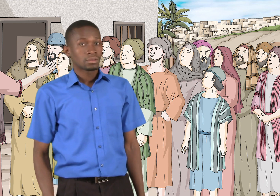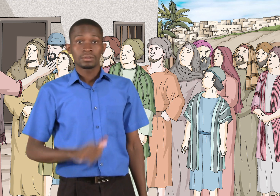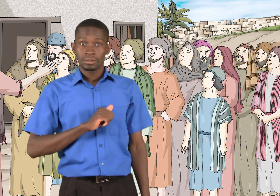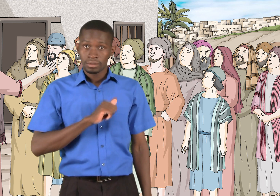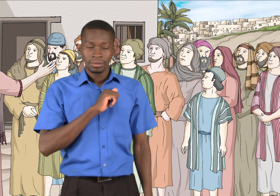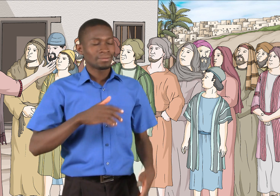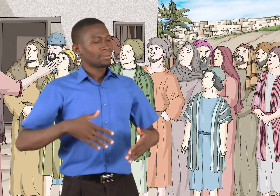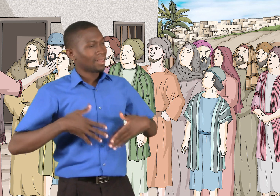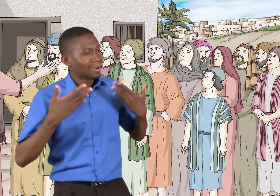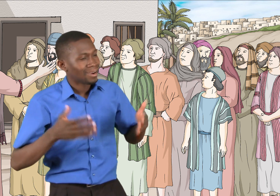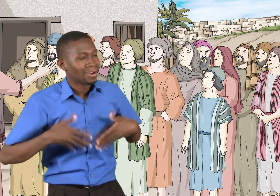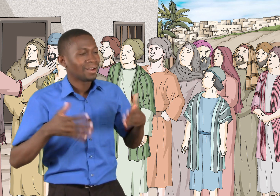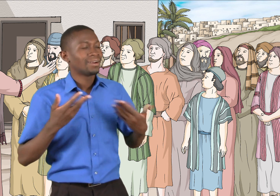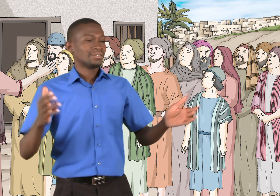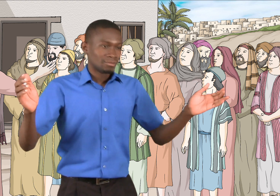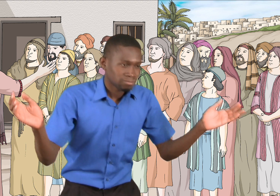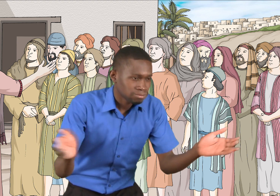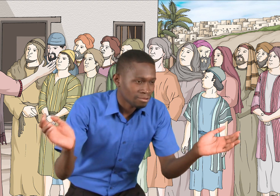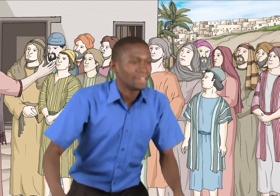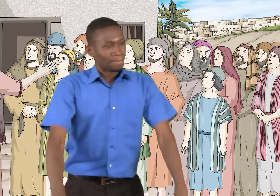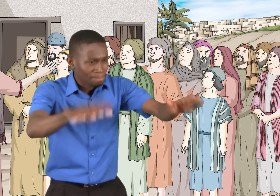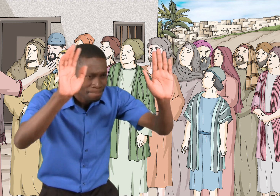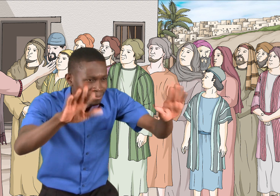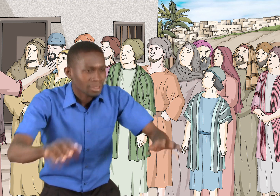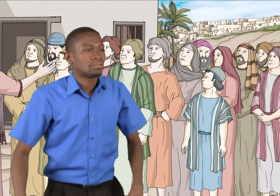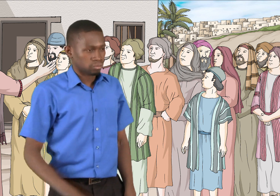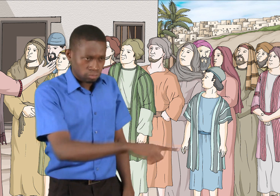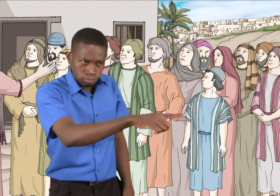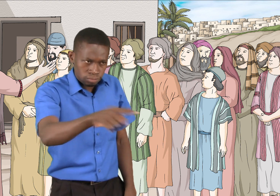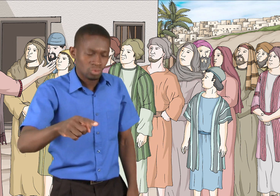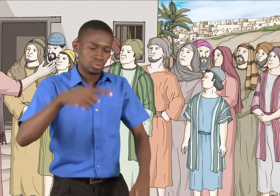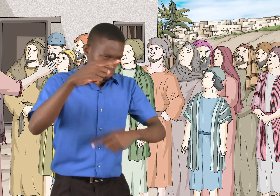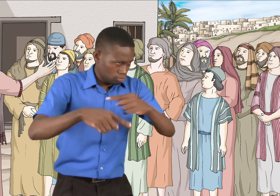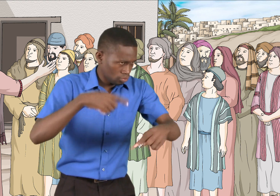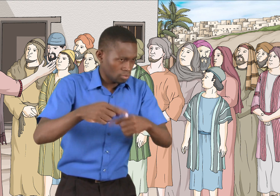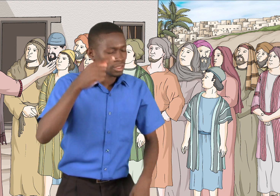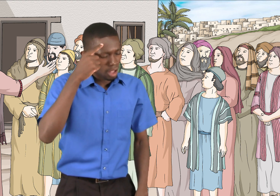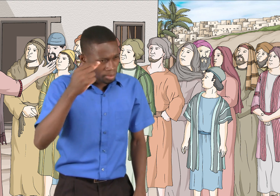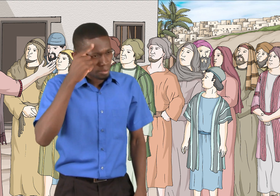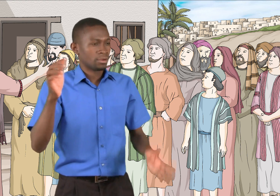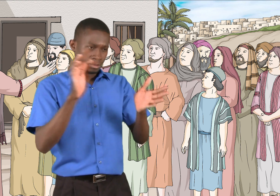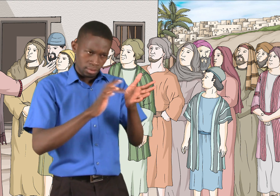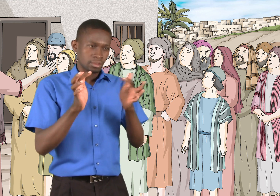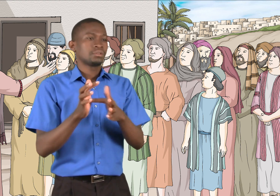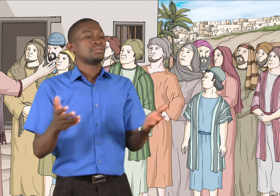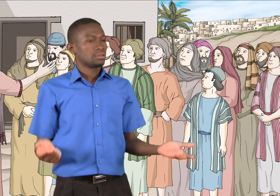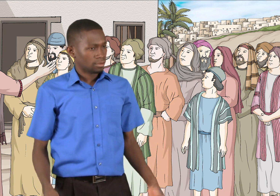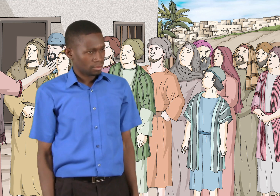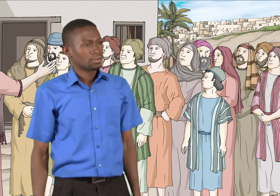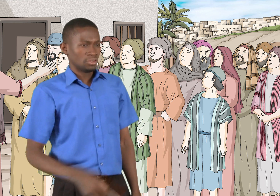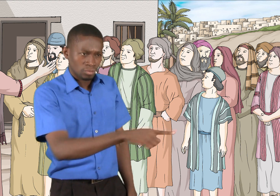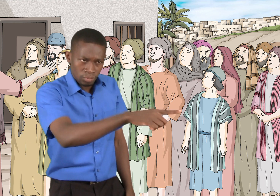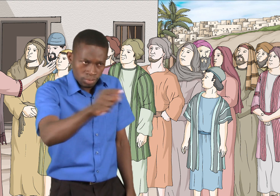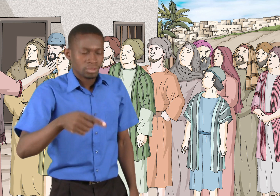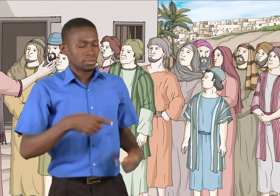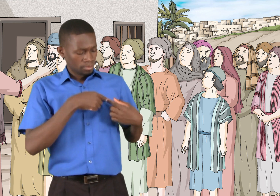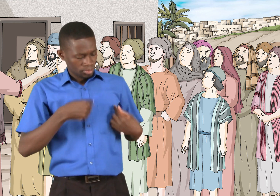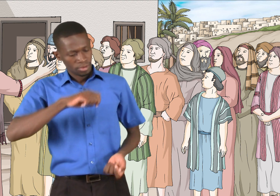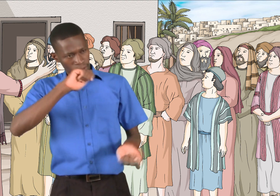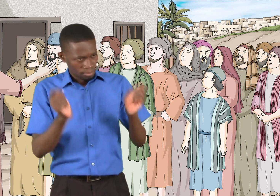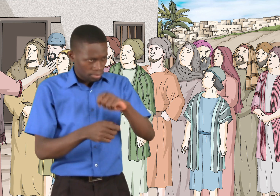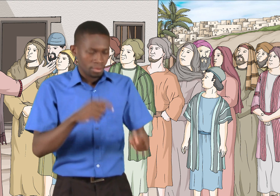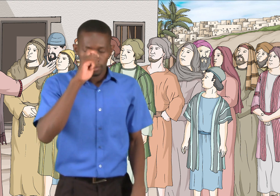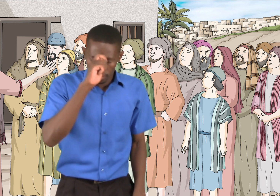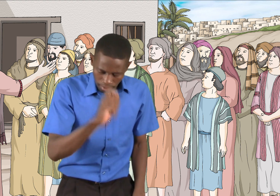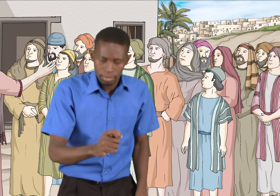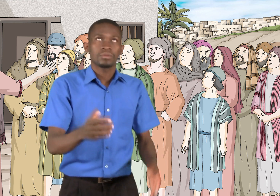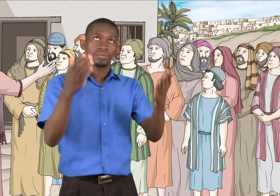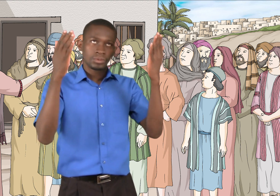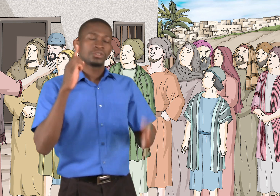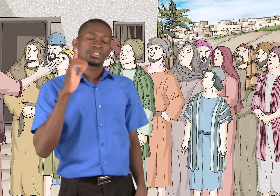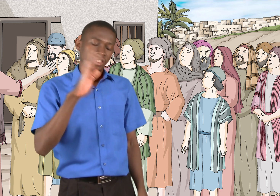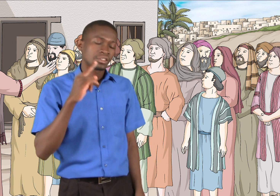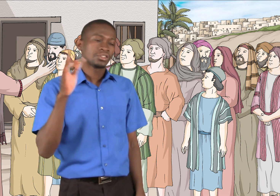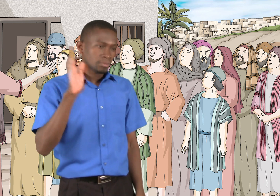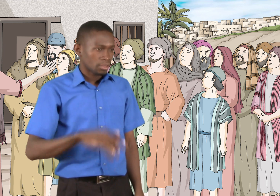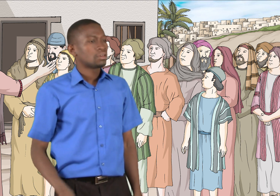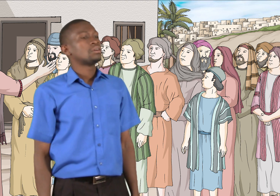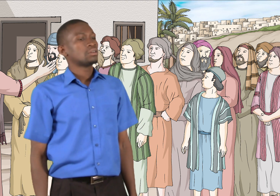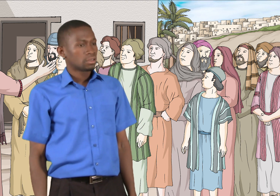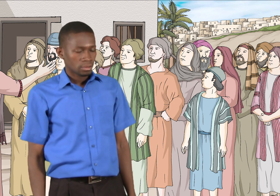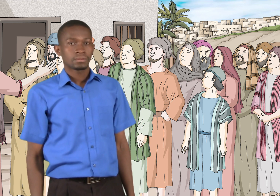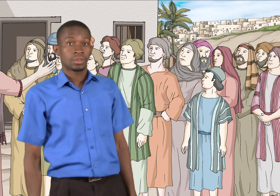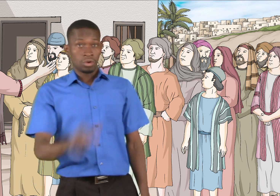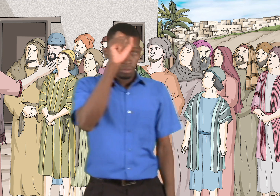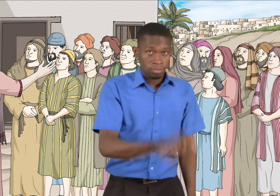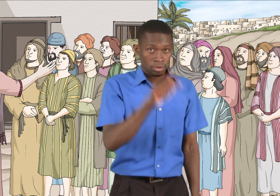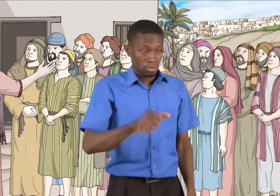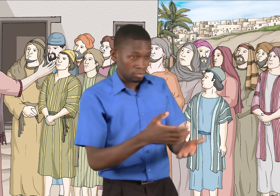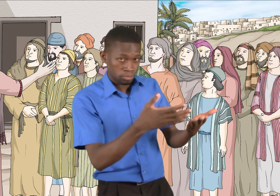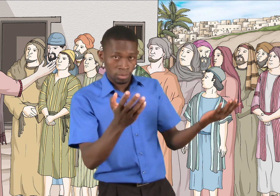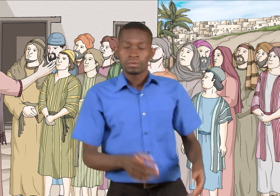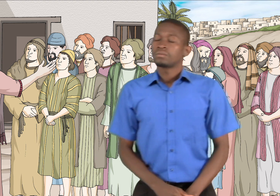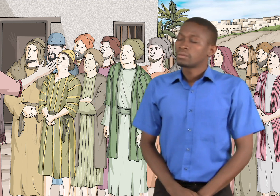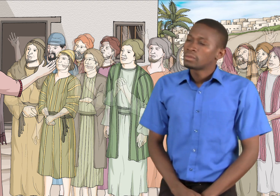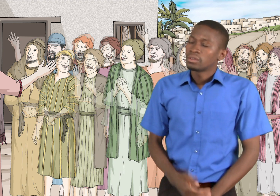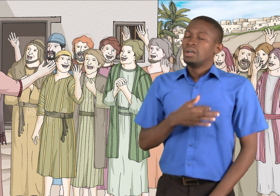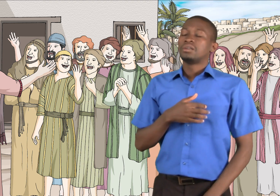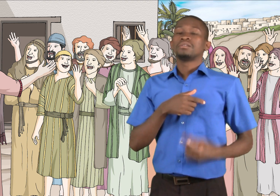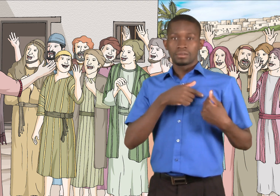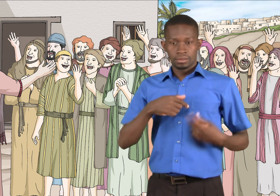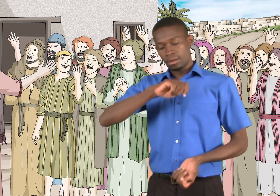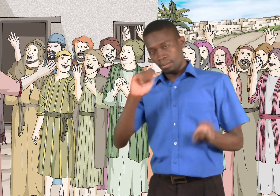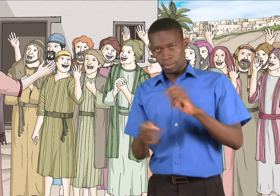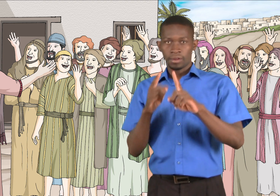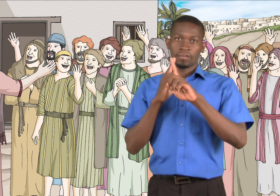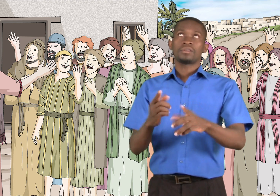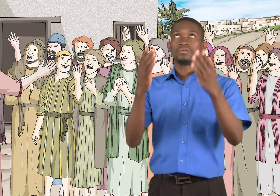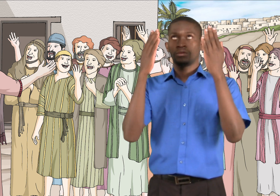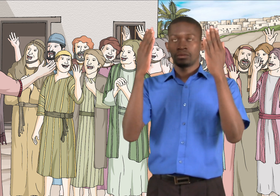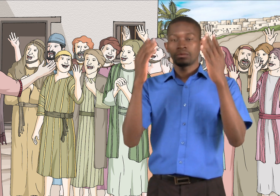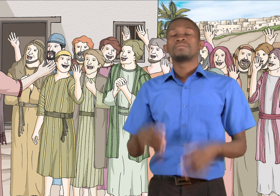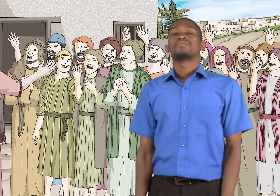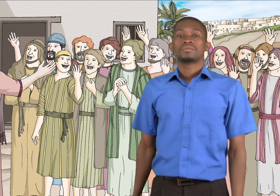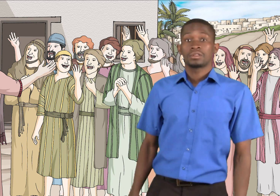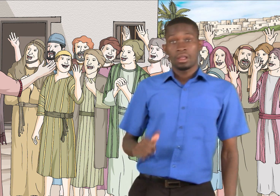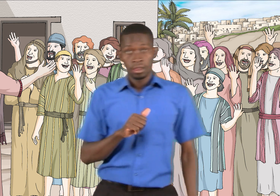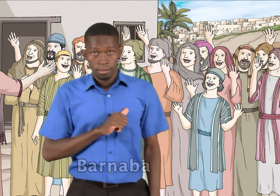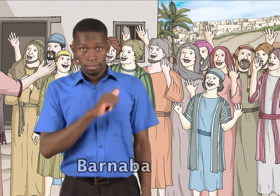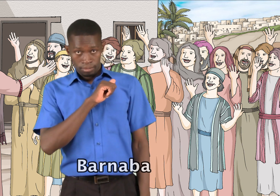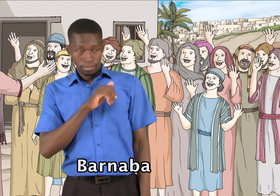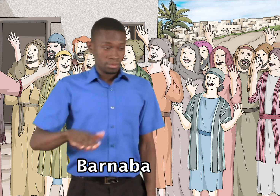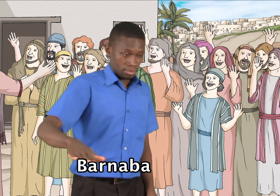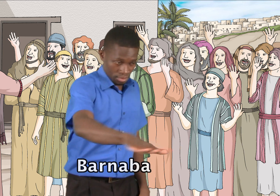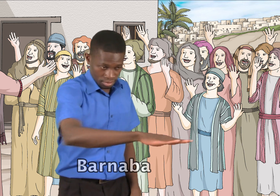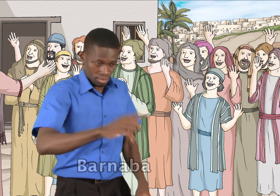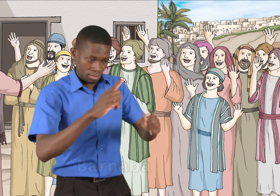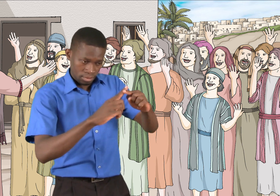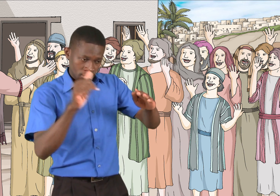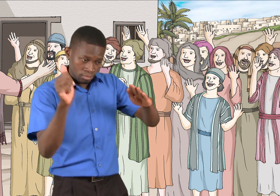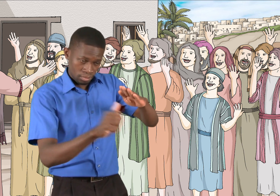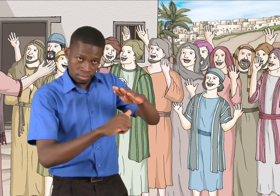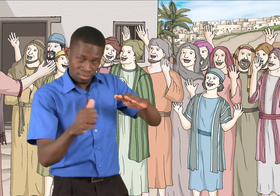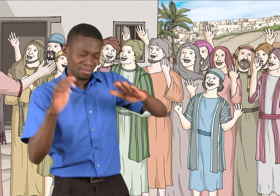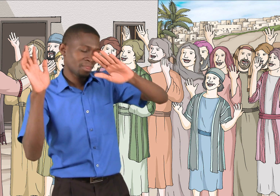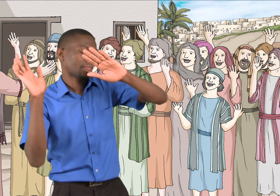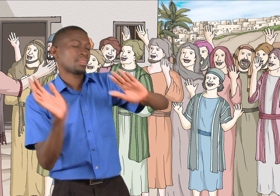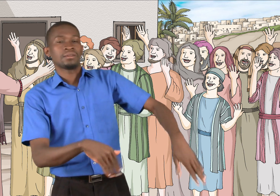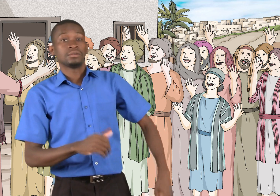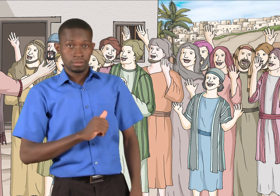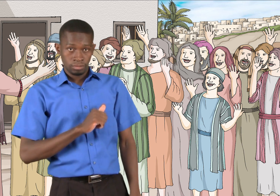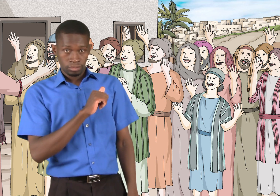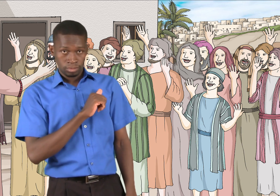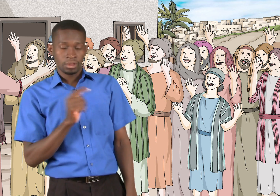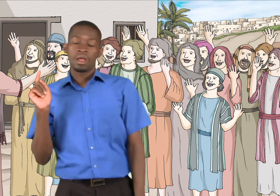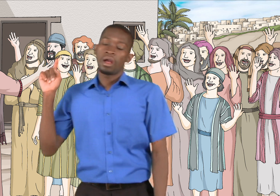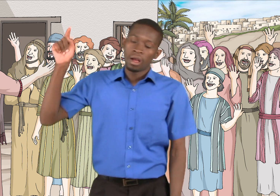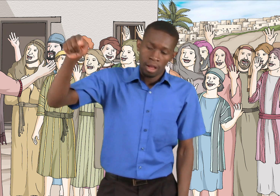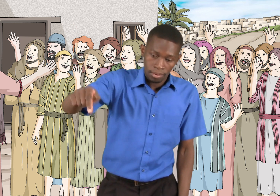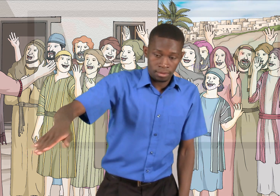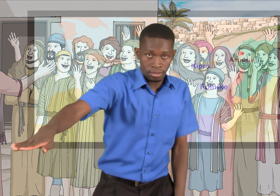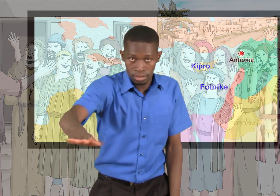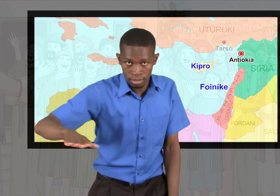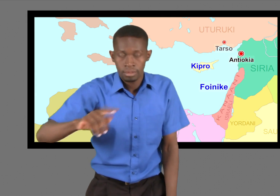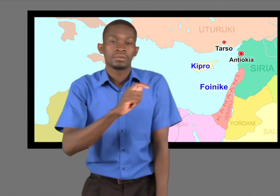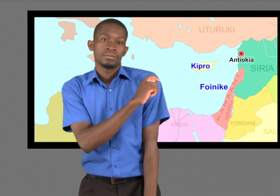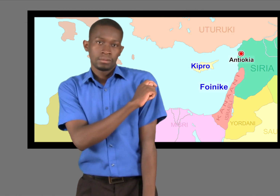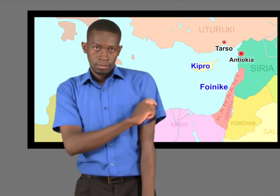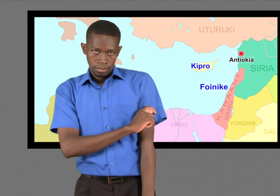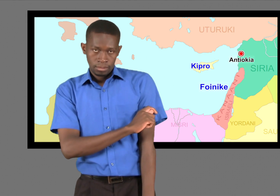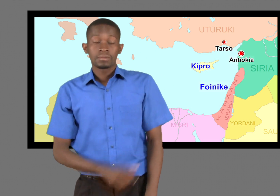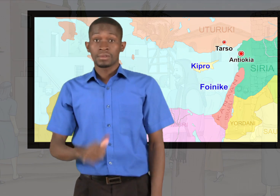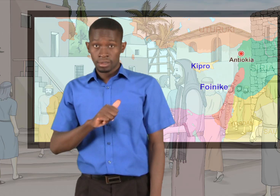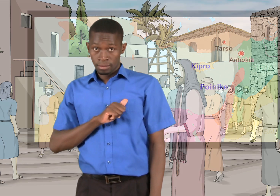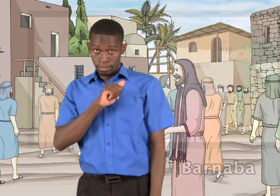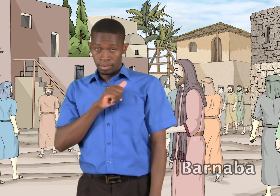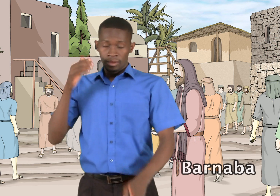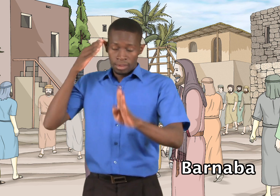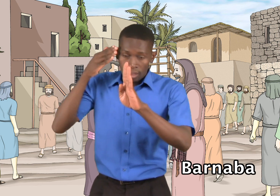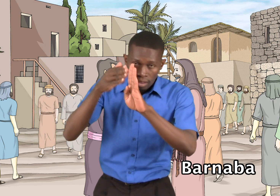Barnabas was a good man, full of the Holy Spirit and faith, and a great number of people were brought to the Lord.